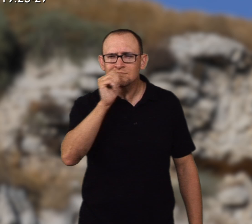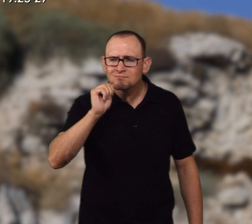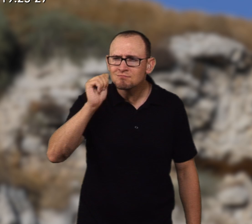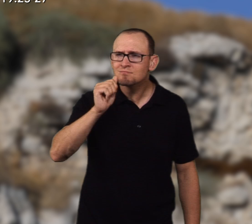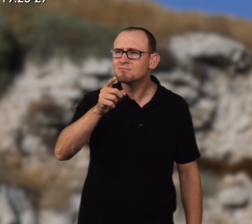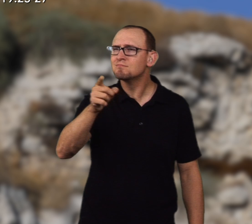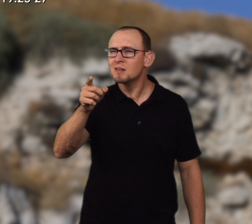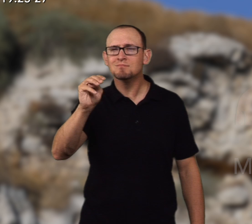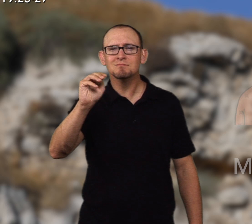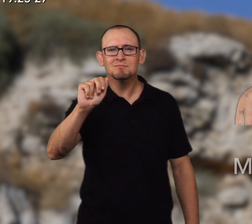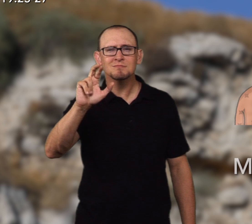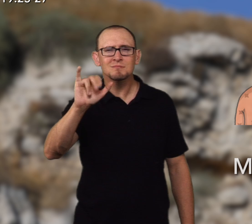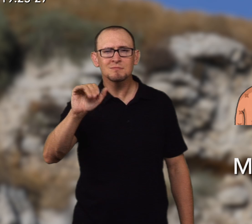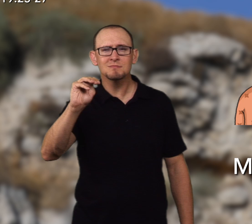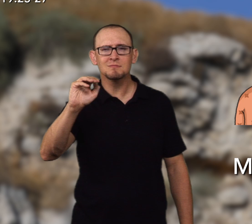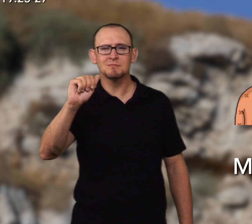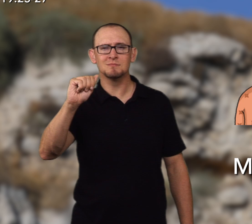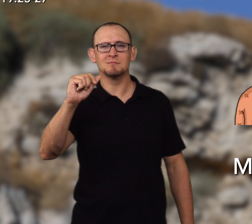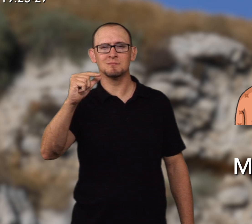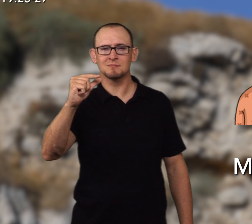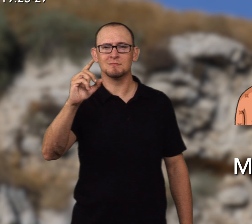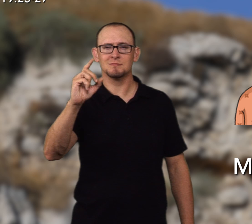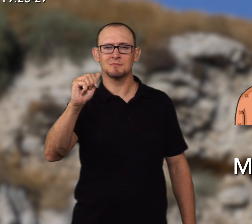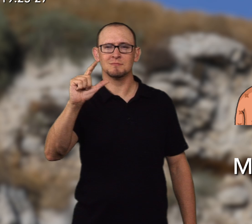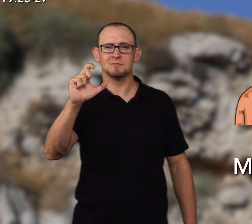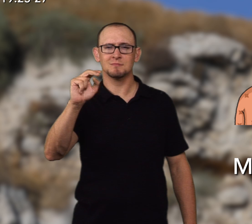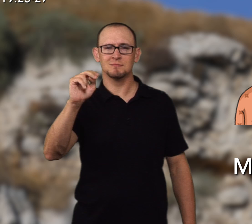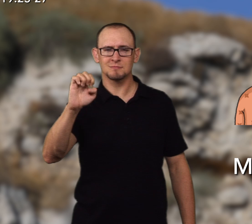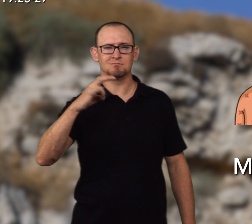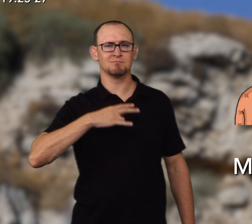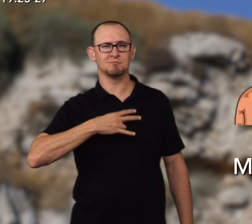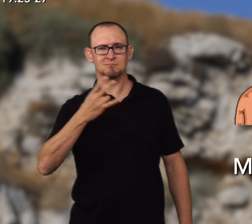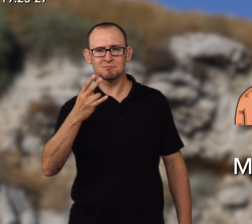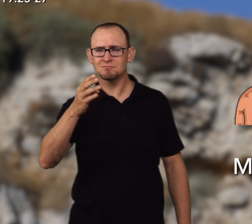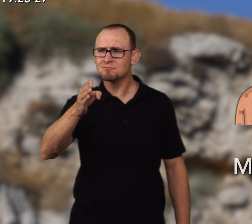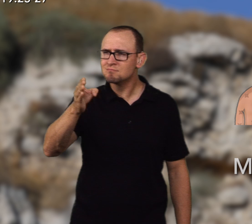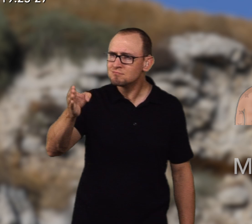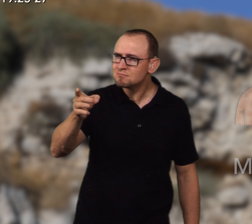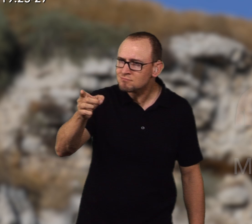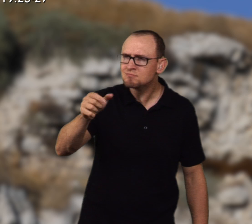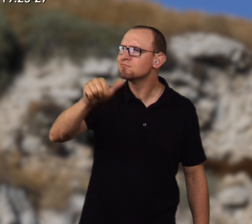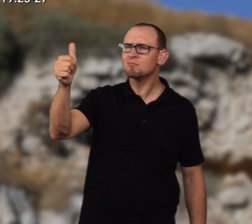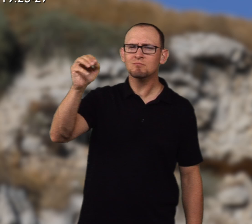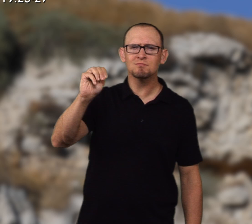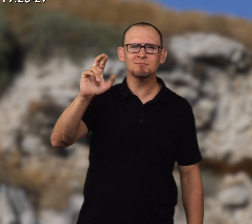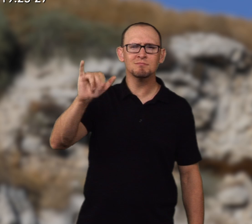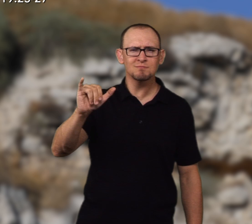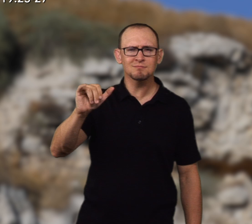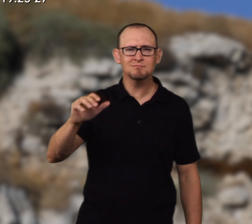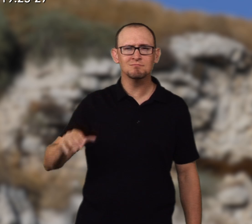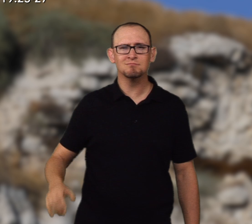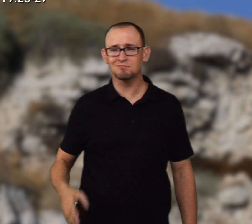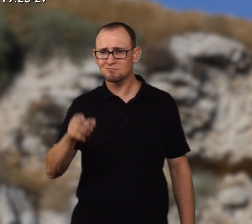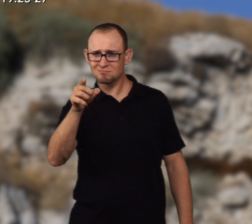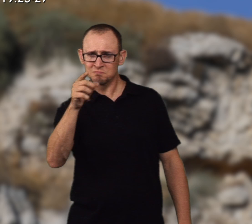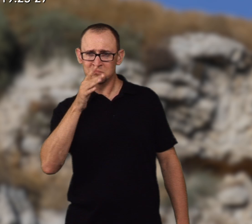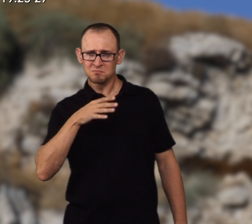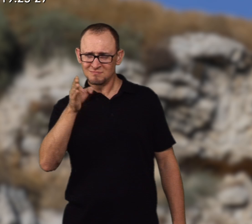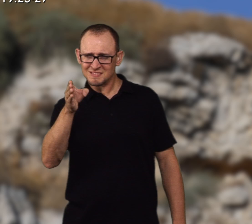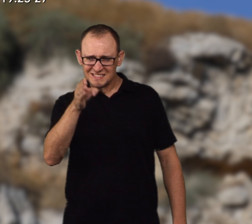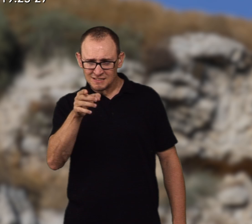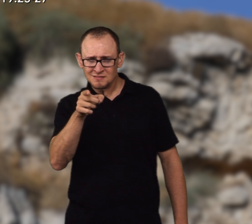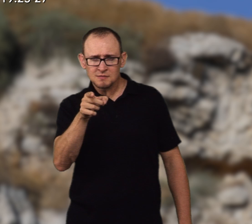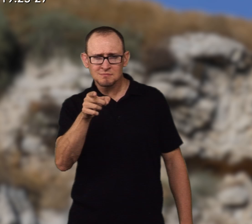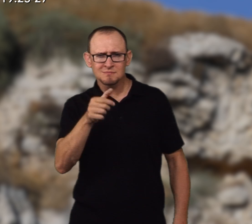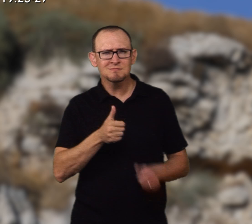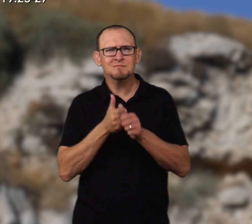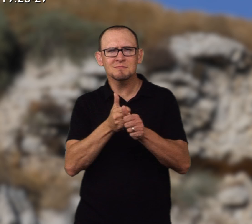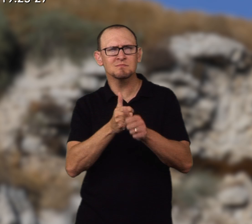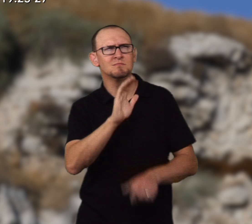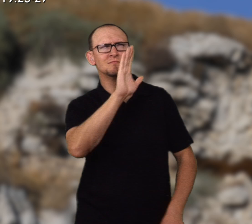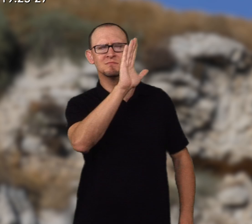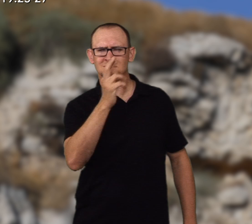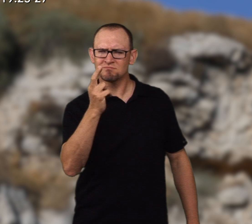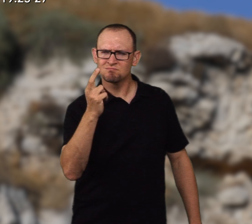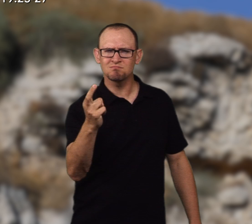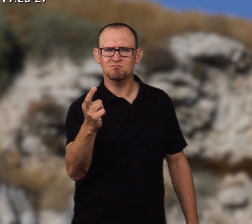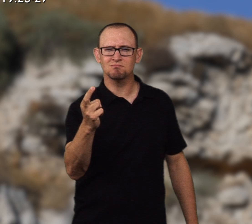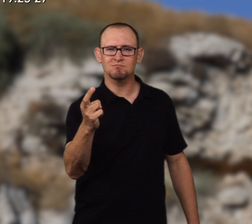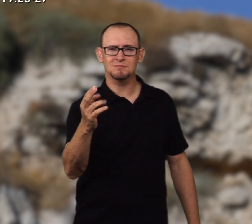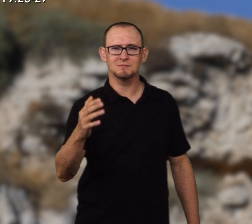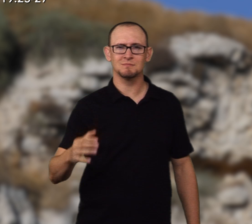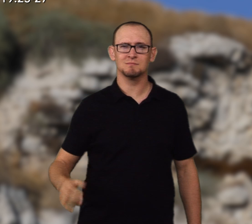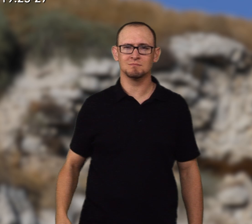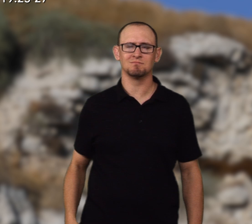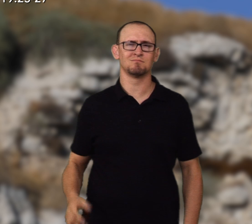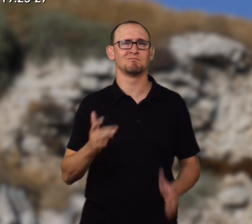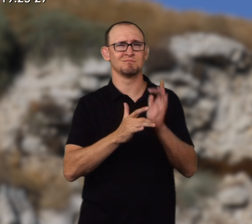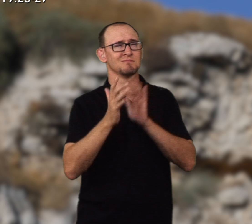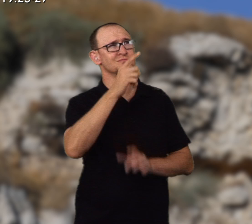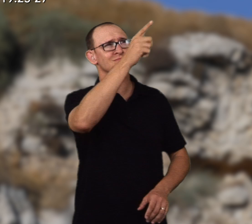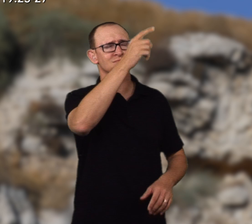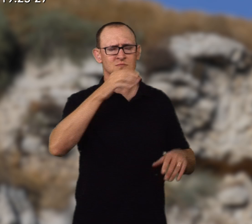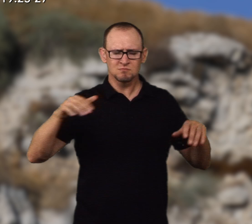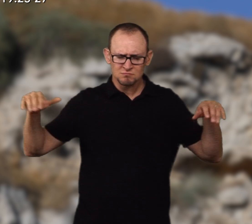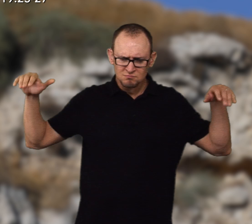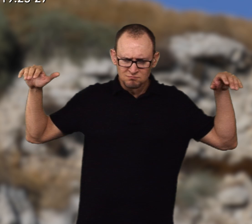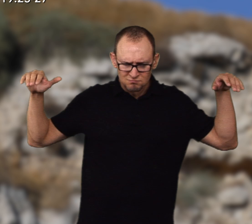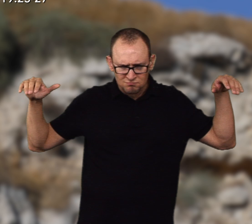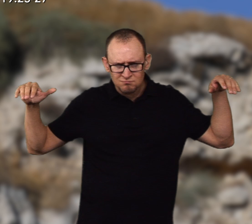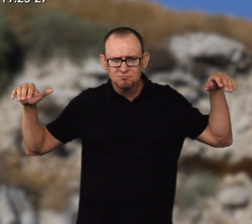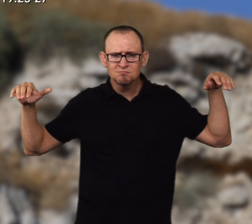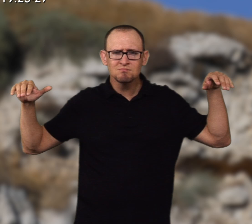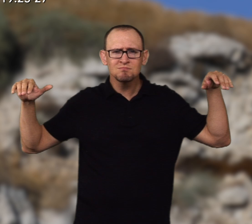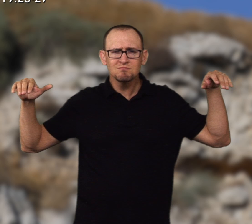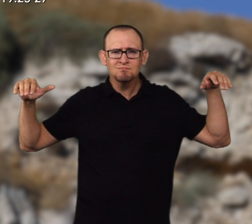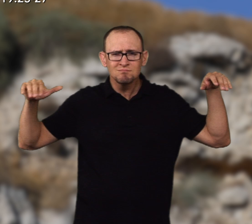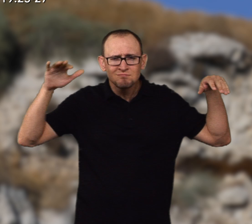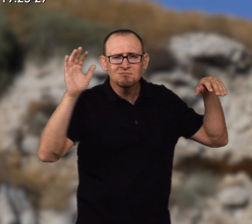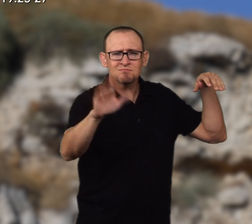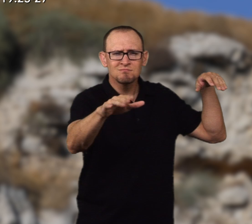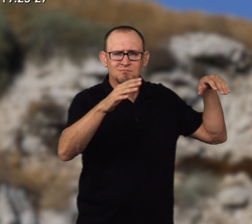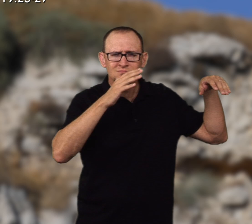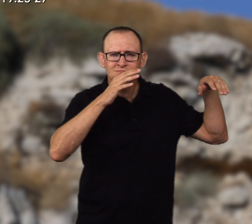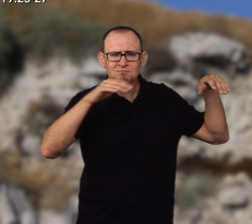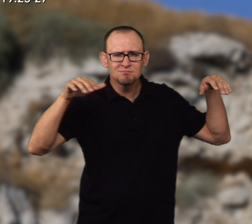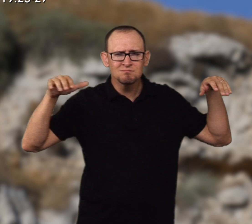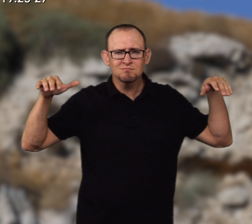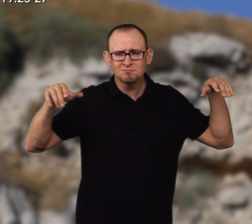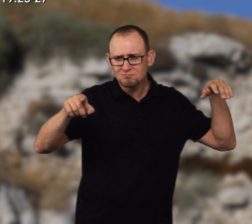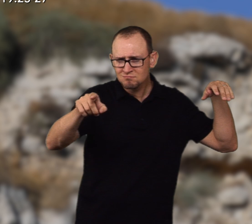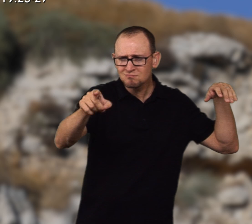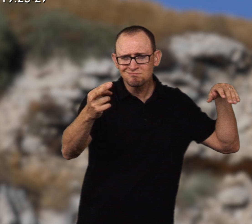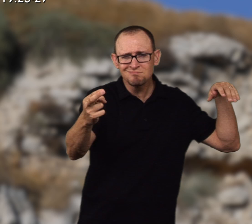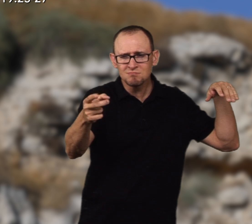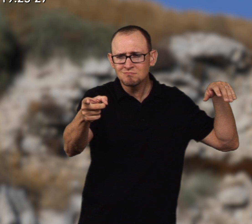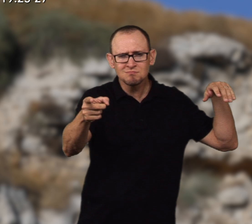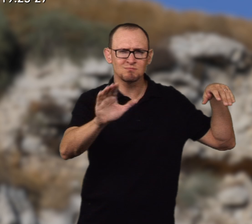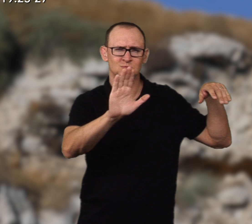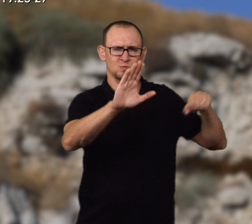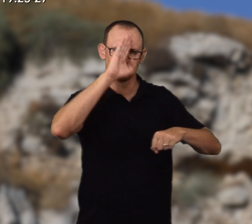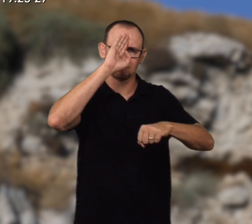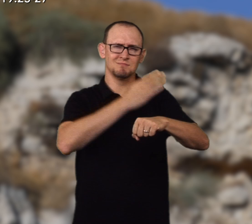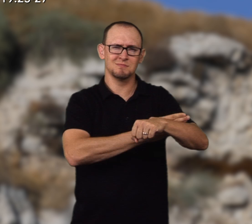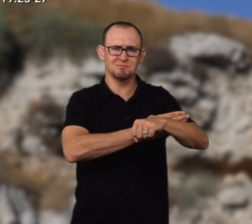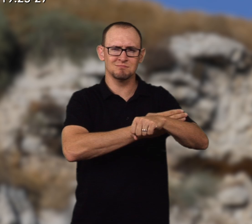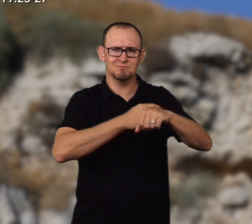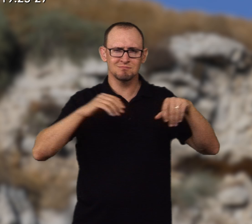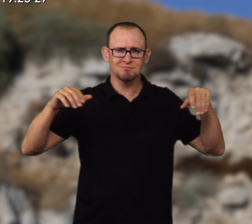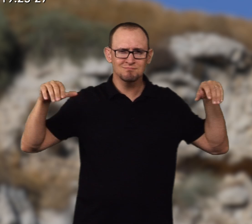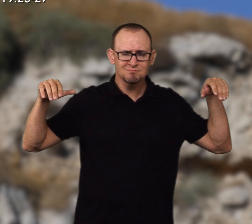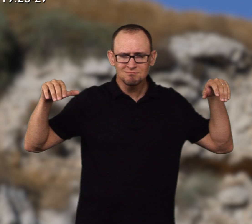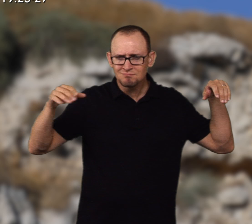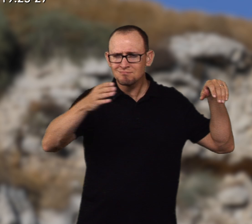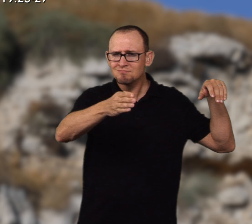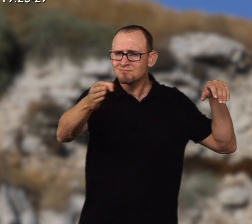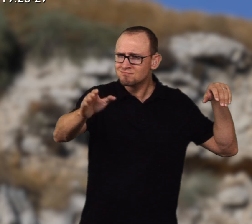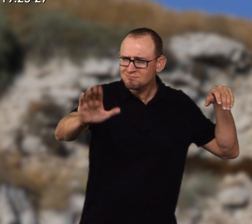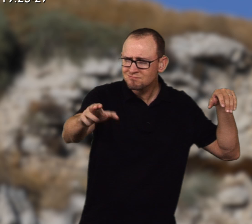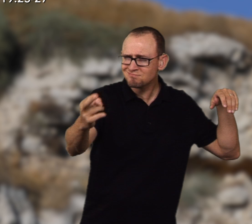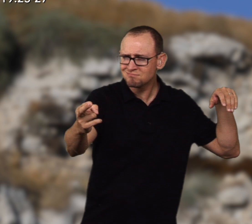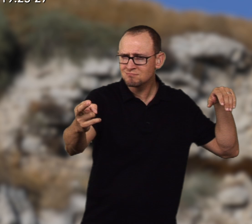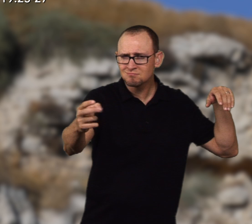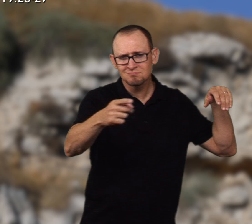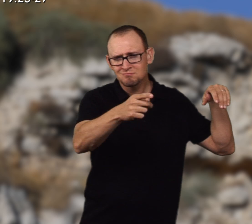When Jesus saw His mother and the disciple whom He loved standing nearby, He said to His mother, “Woman, here is your son.”